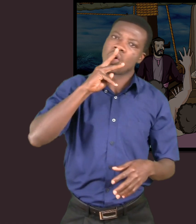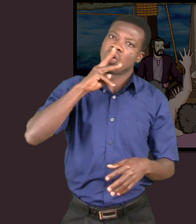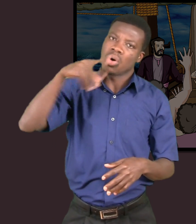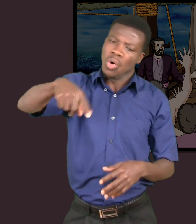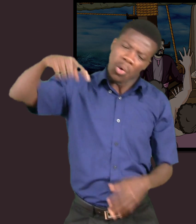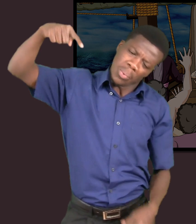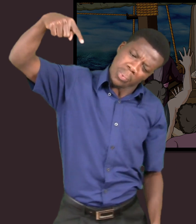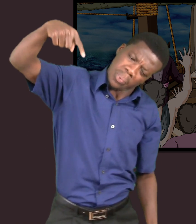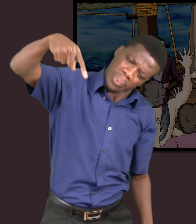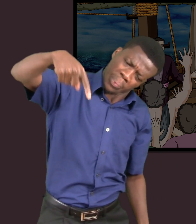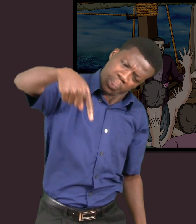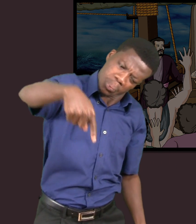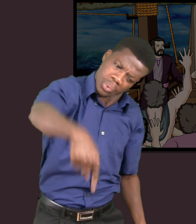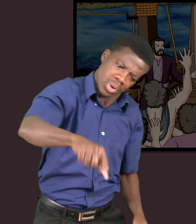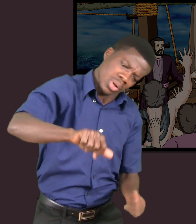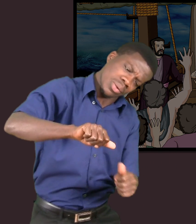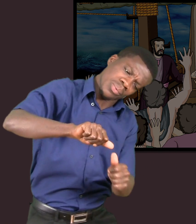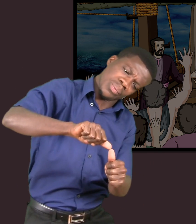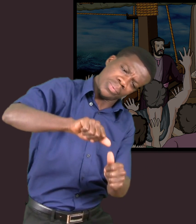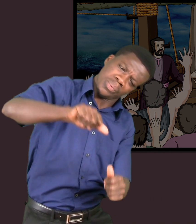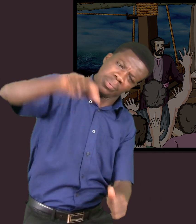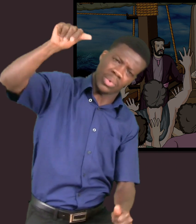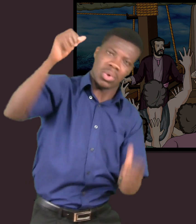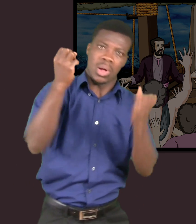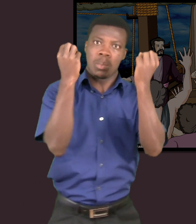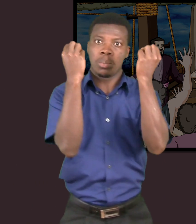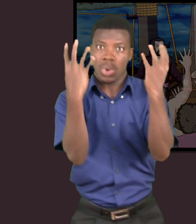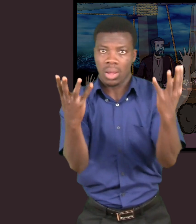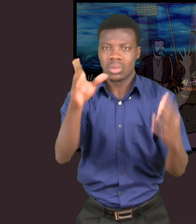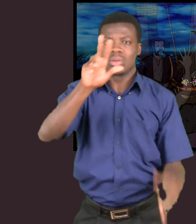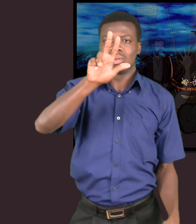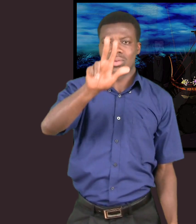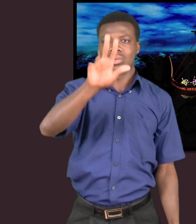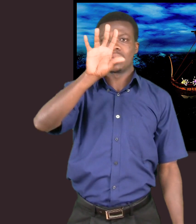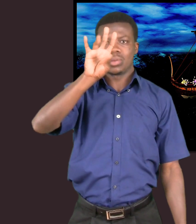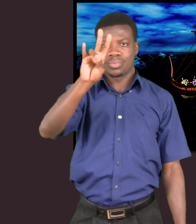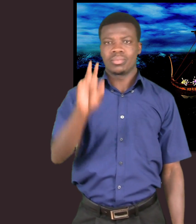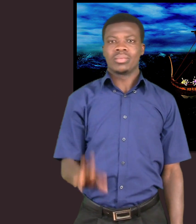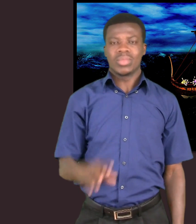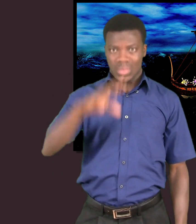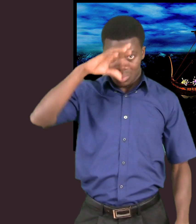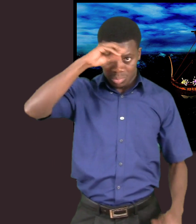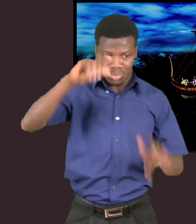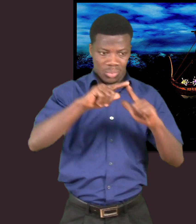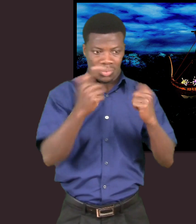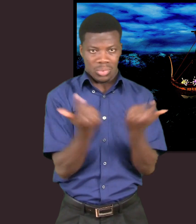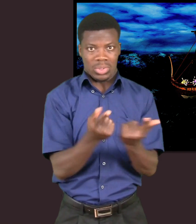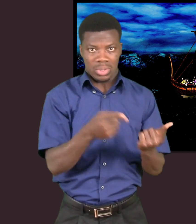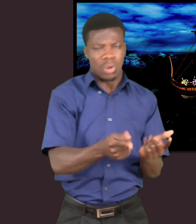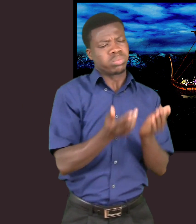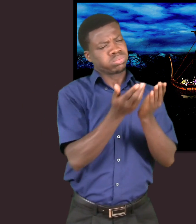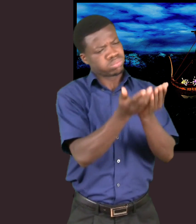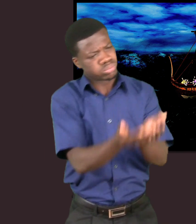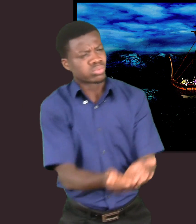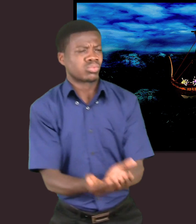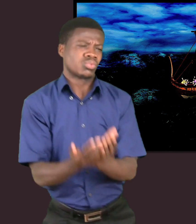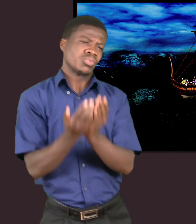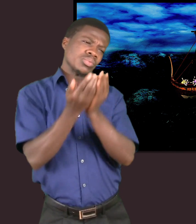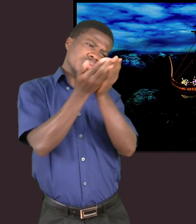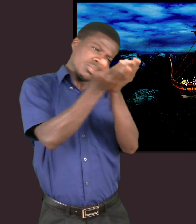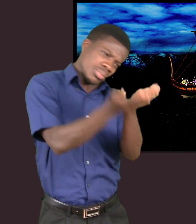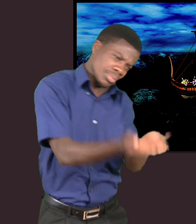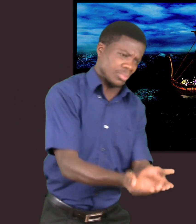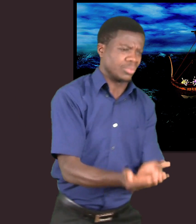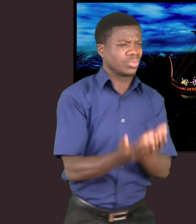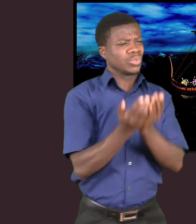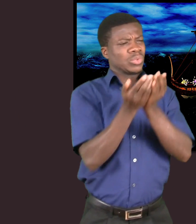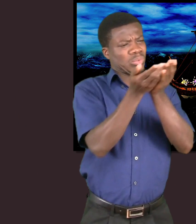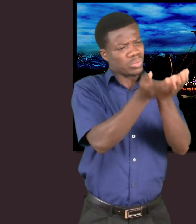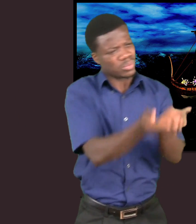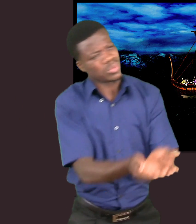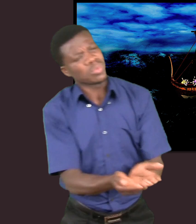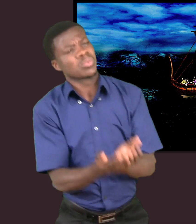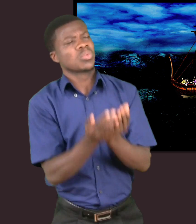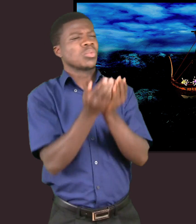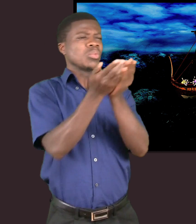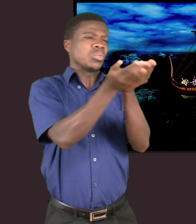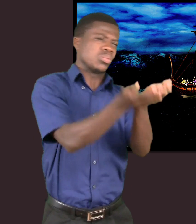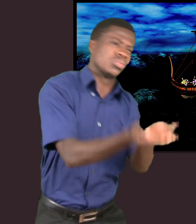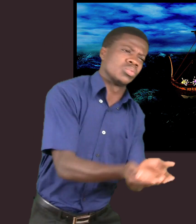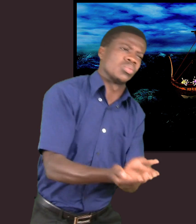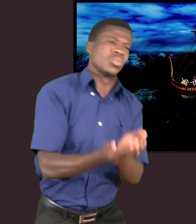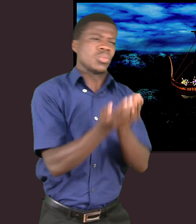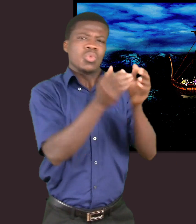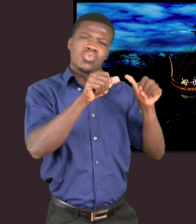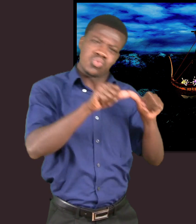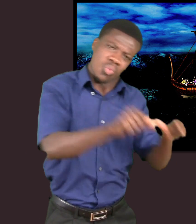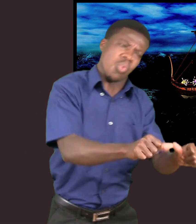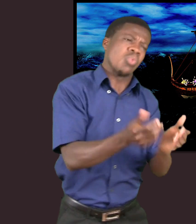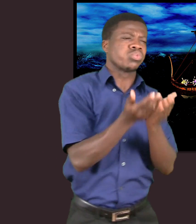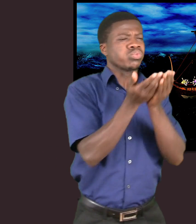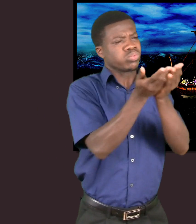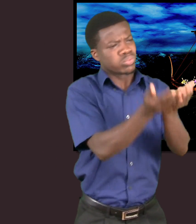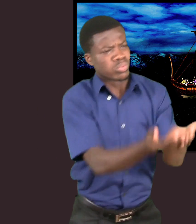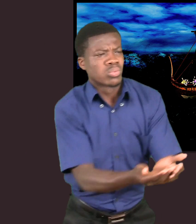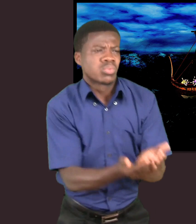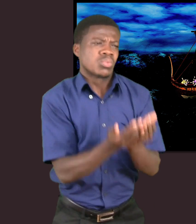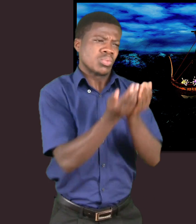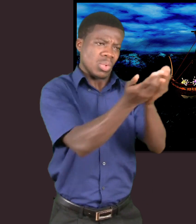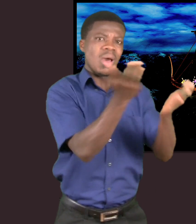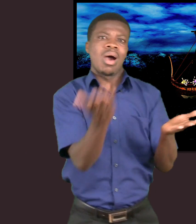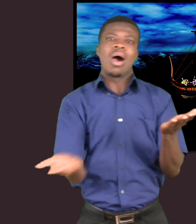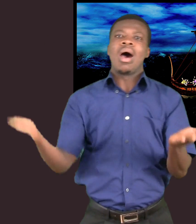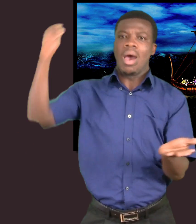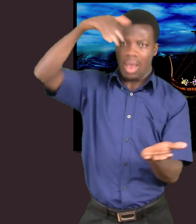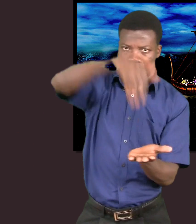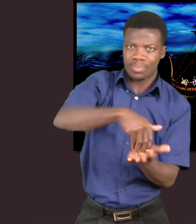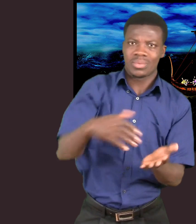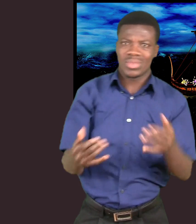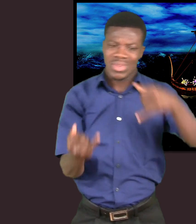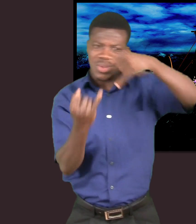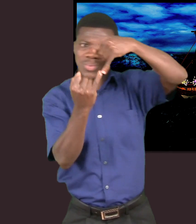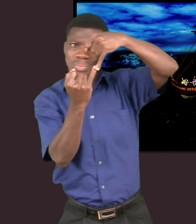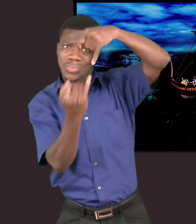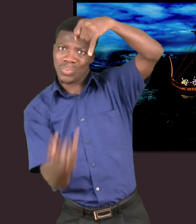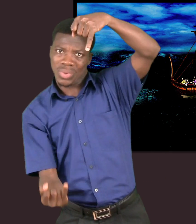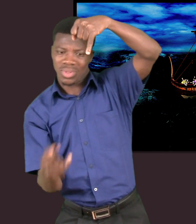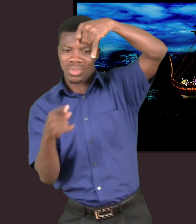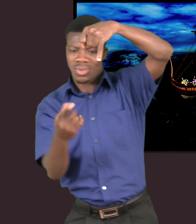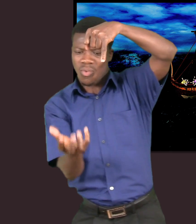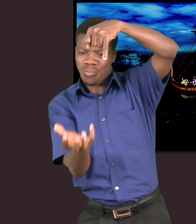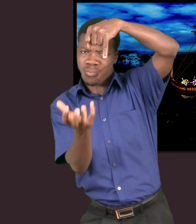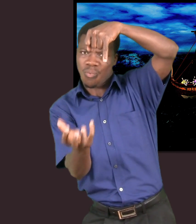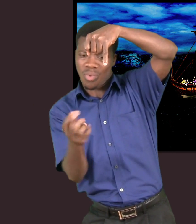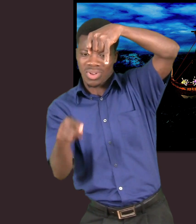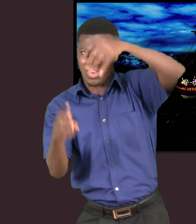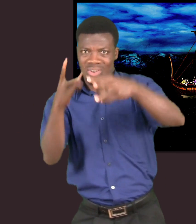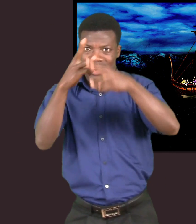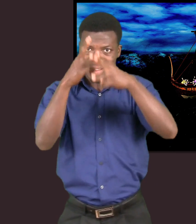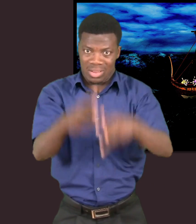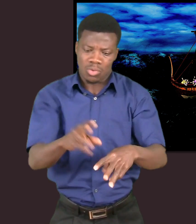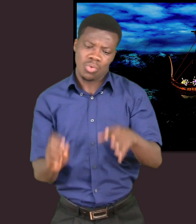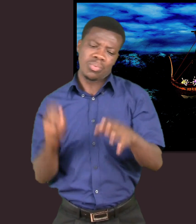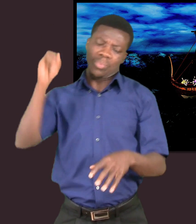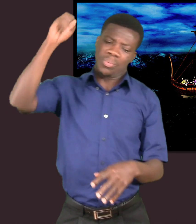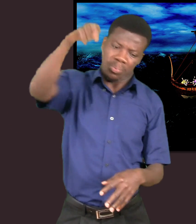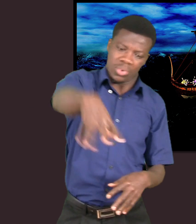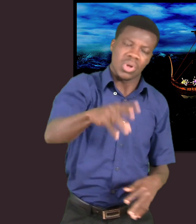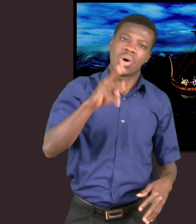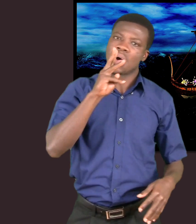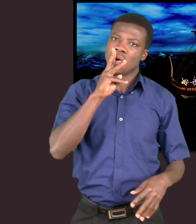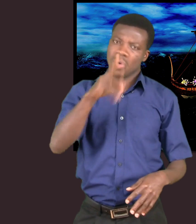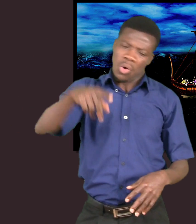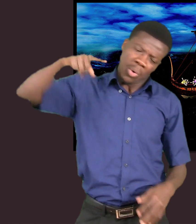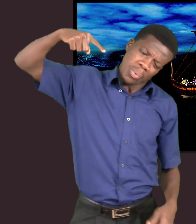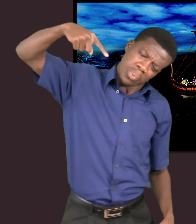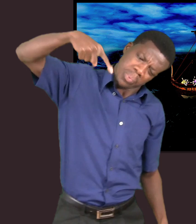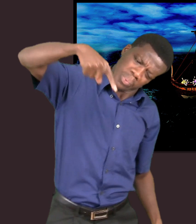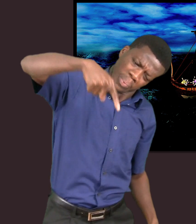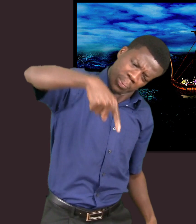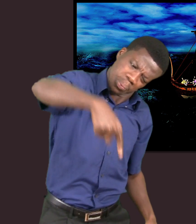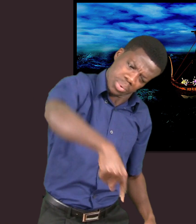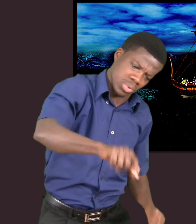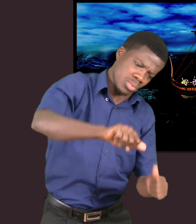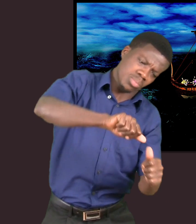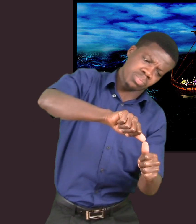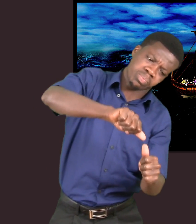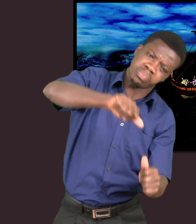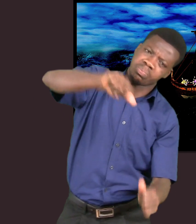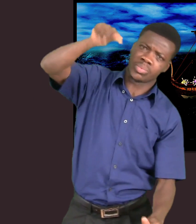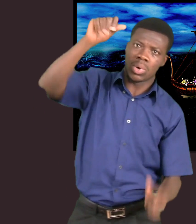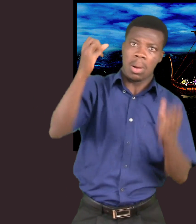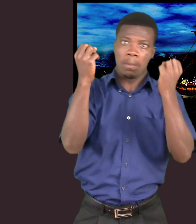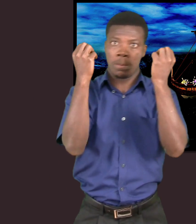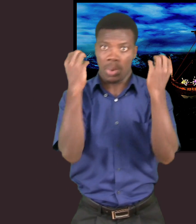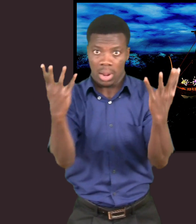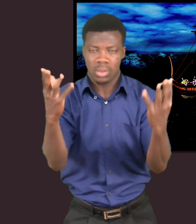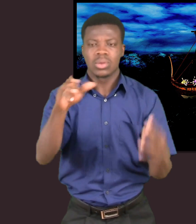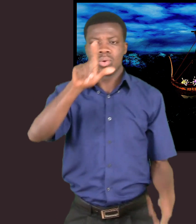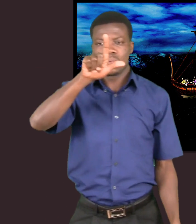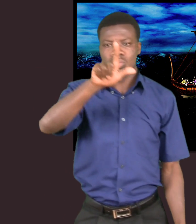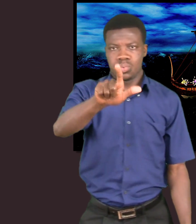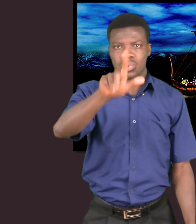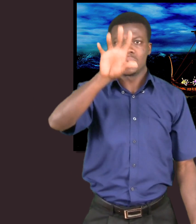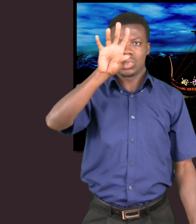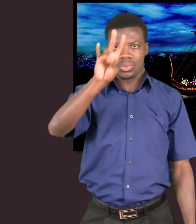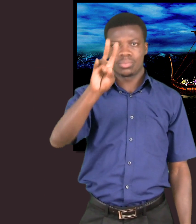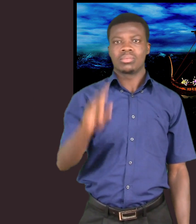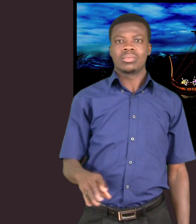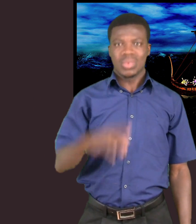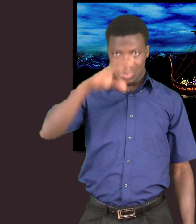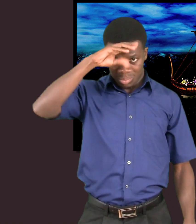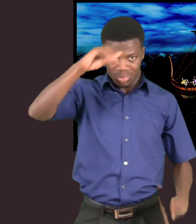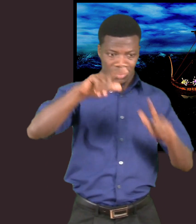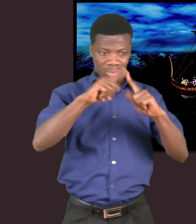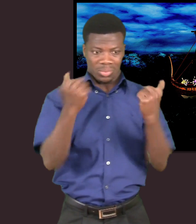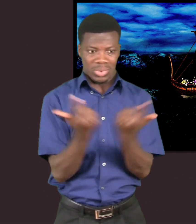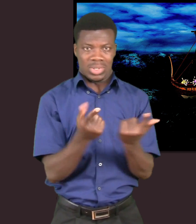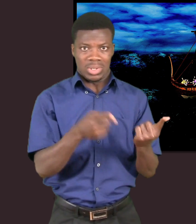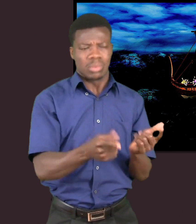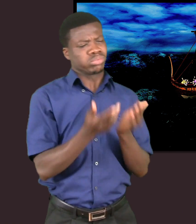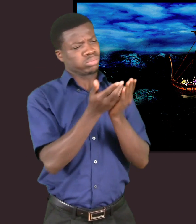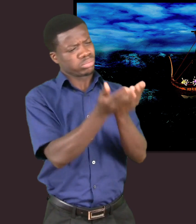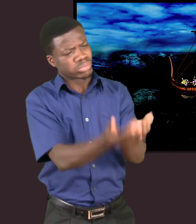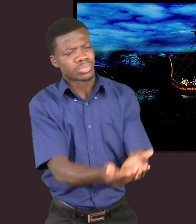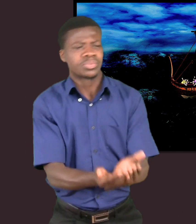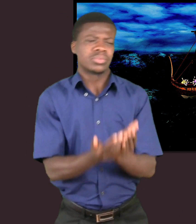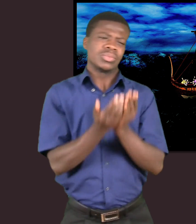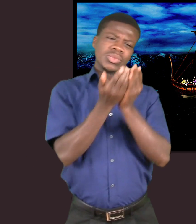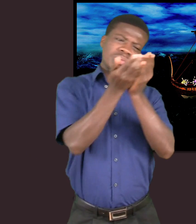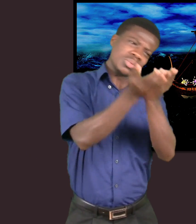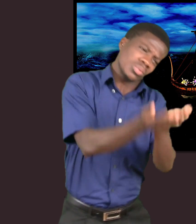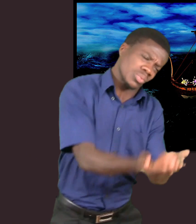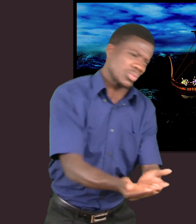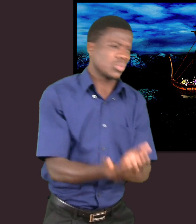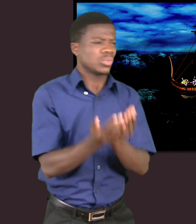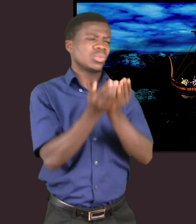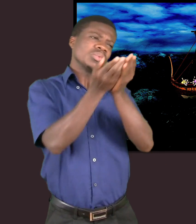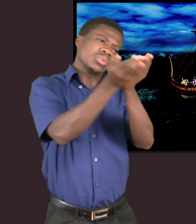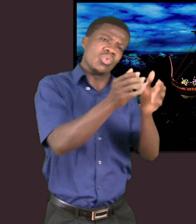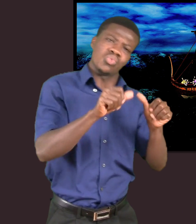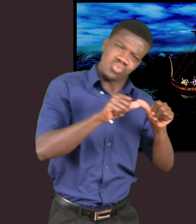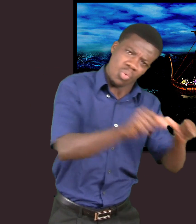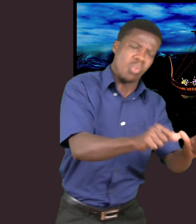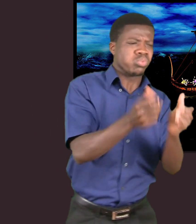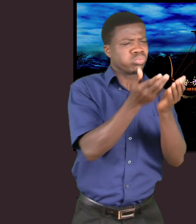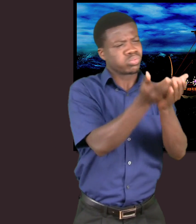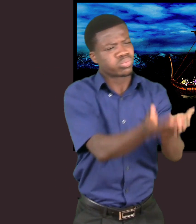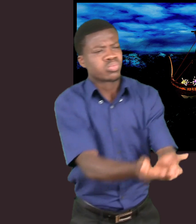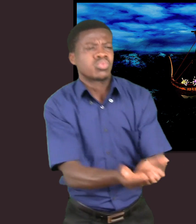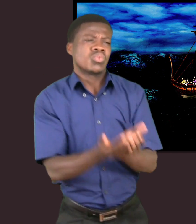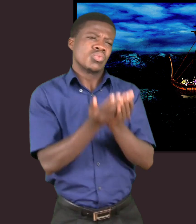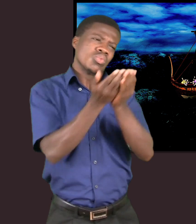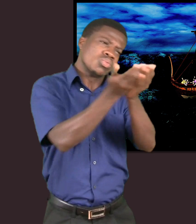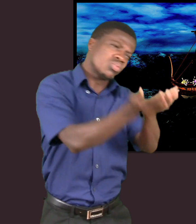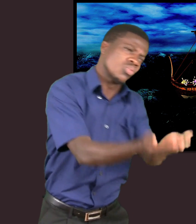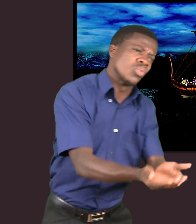They took soundings and found that the water was twenty fathoms deep.